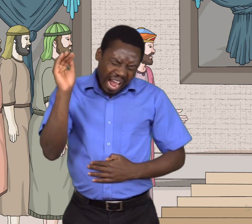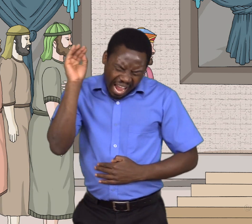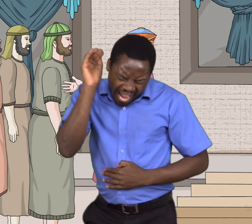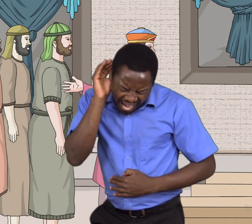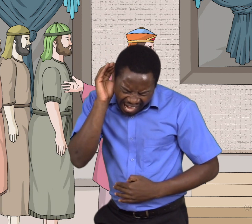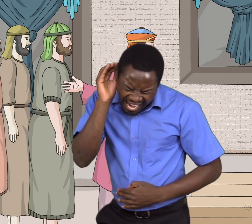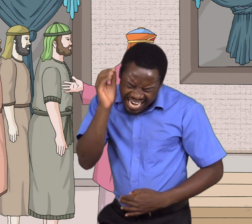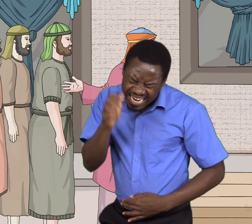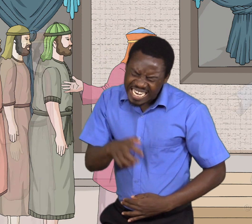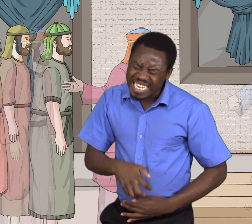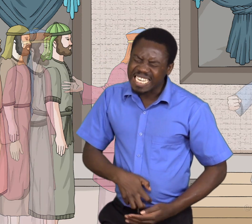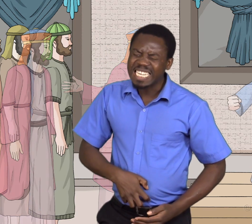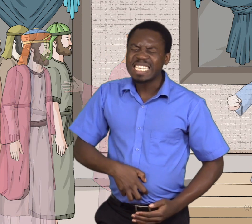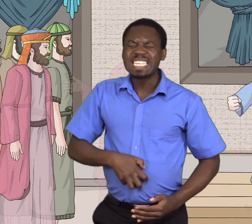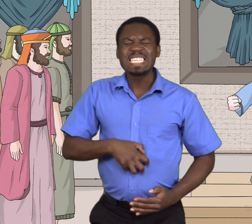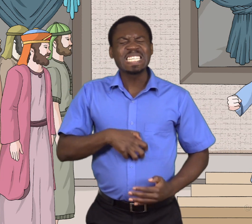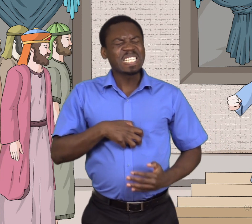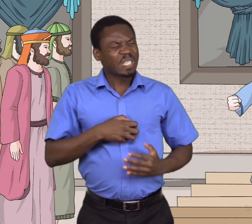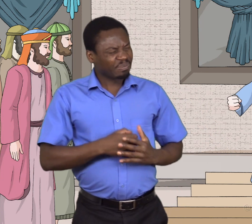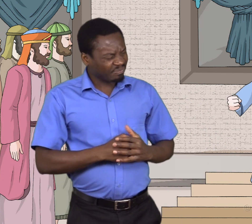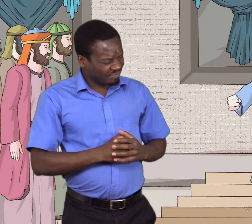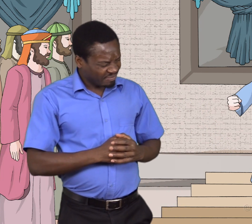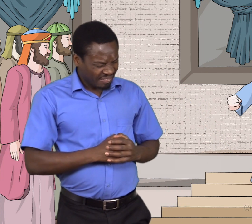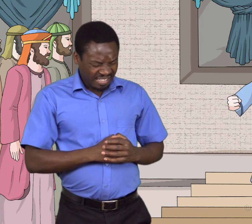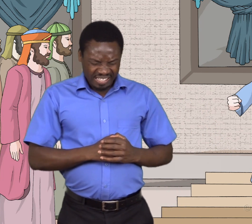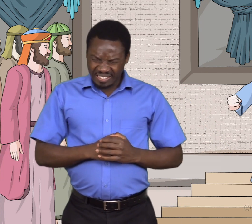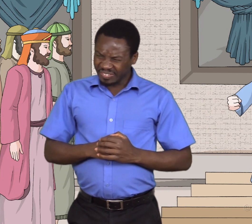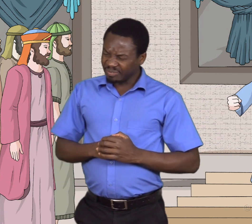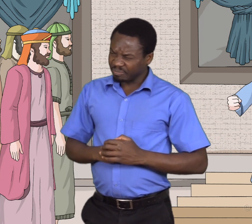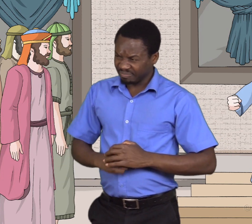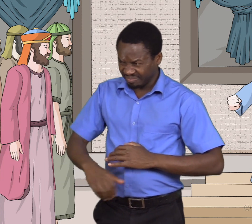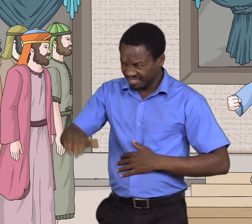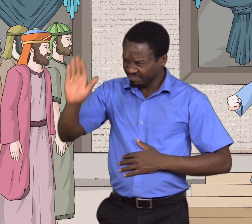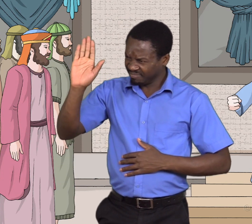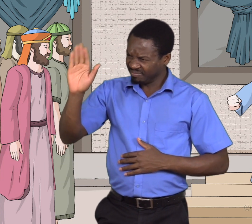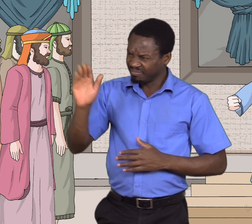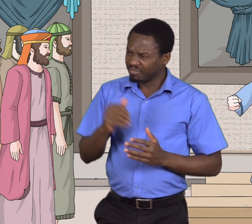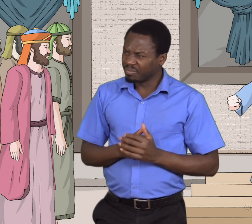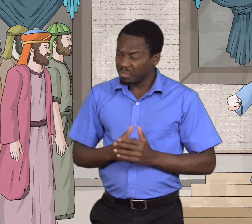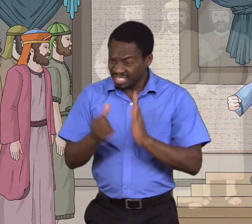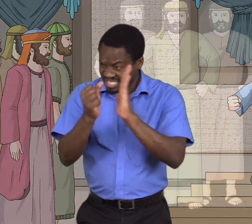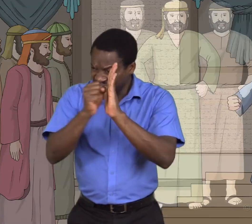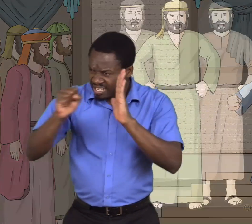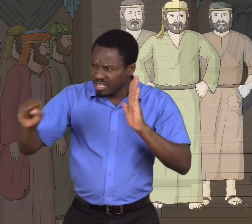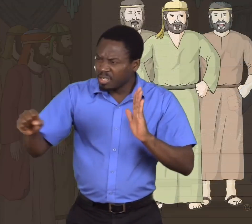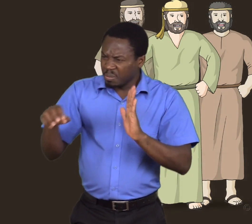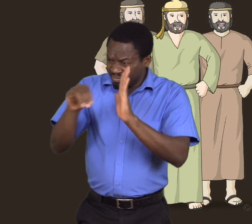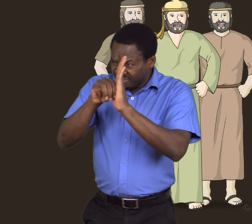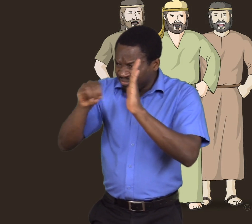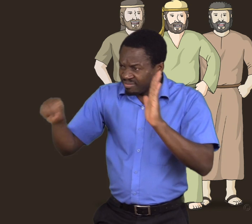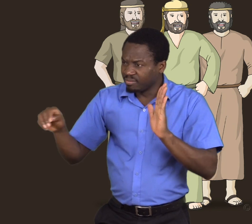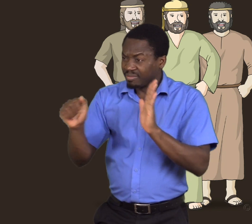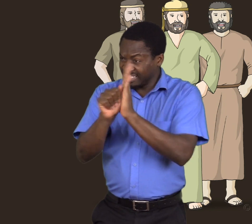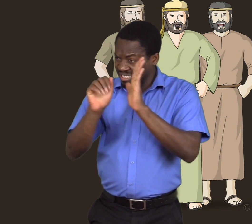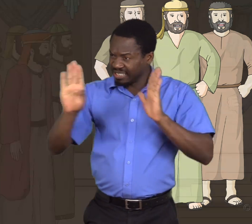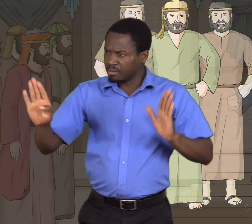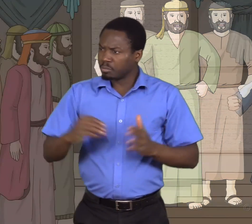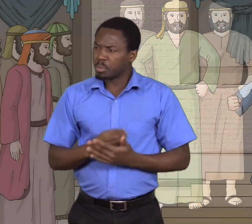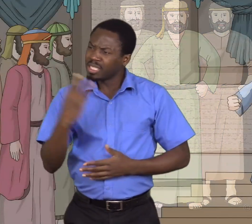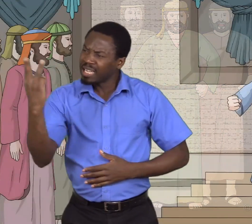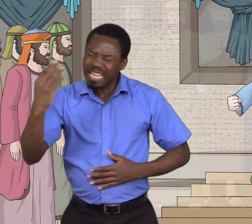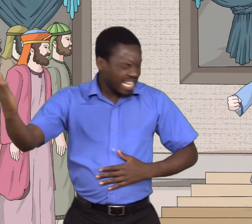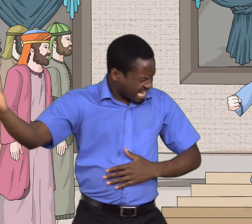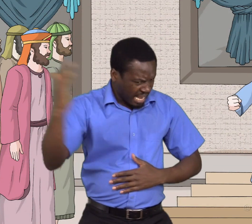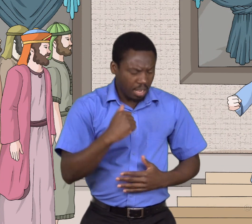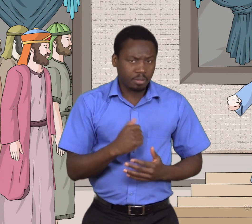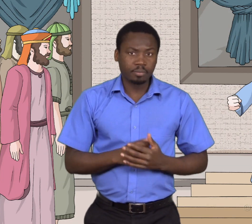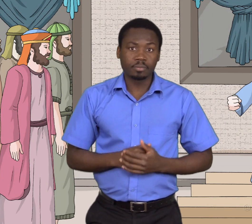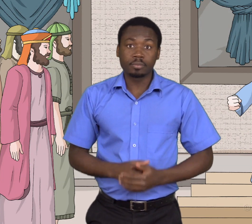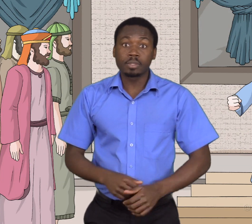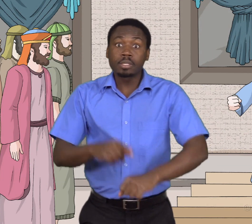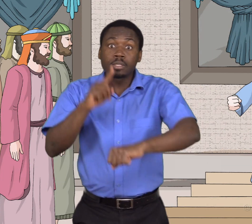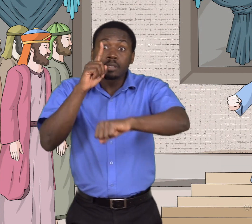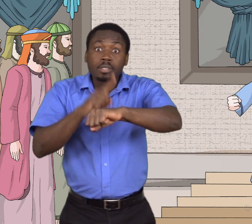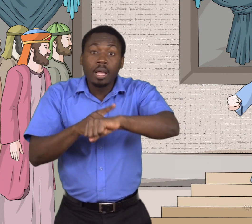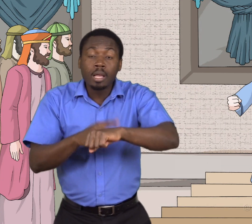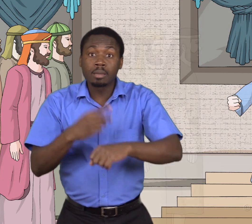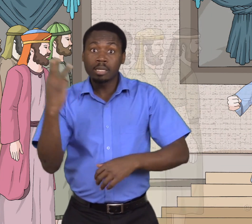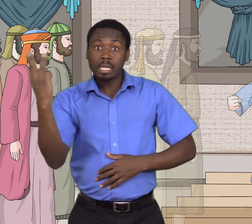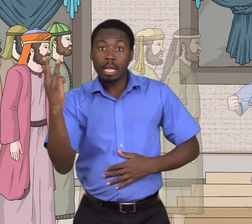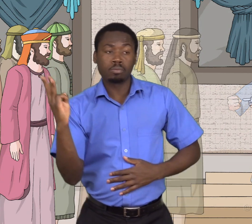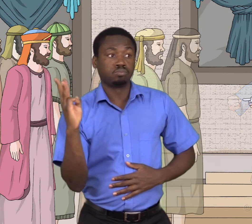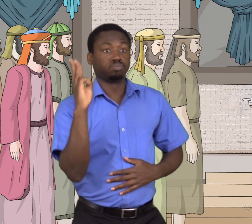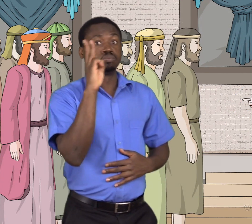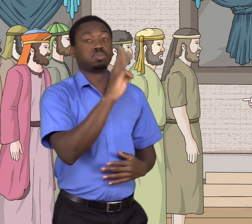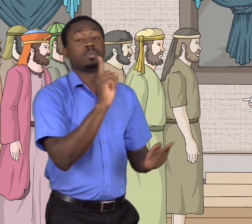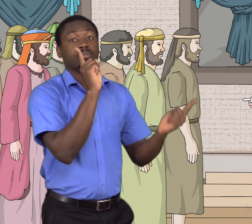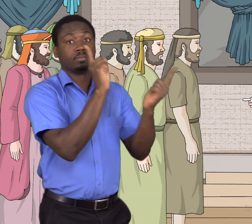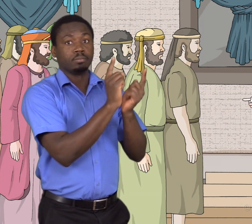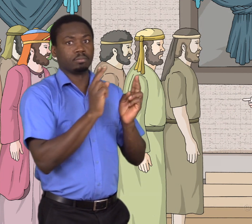Then Nebuchadnezzar, furious with rage, summoned Shadrach, Meshach, and Abednego.